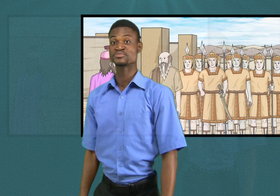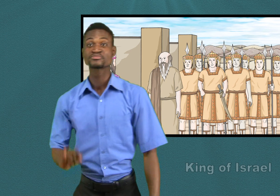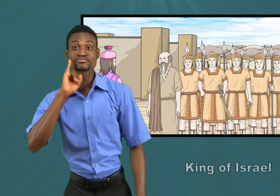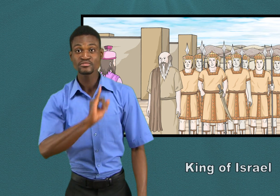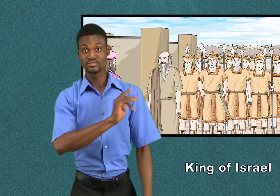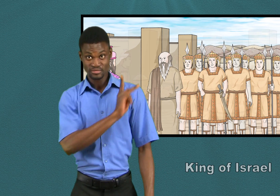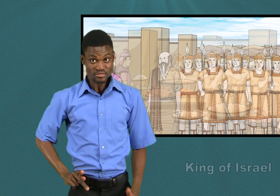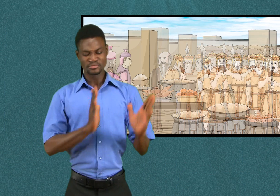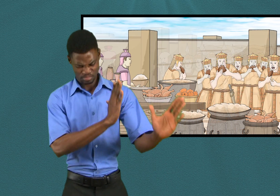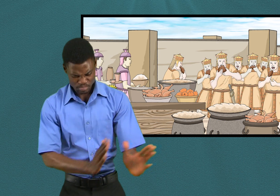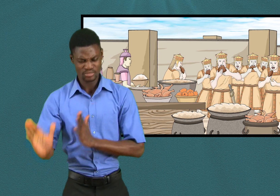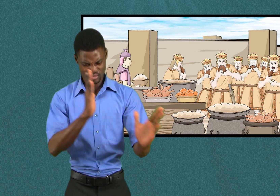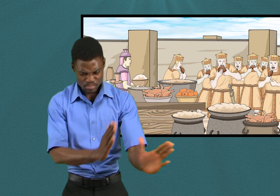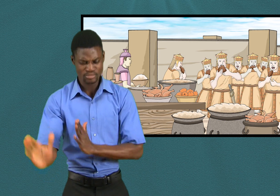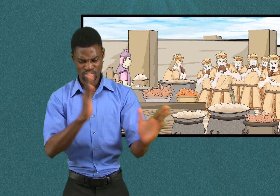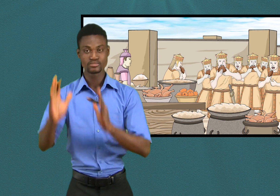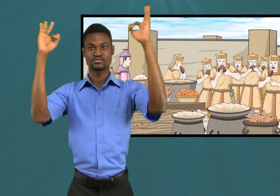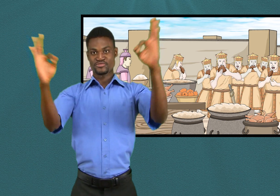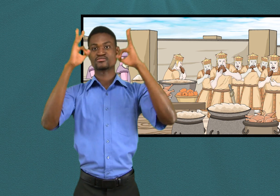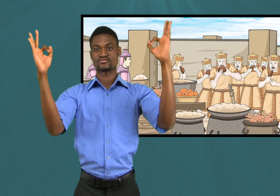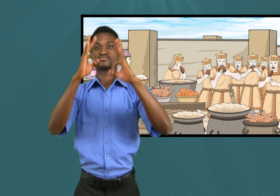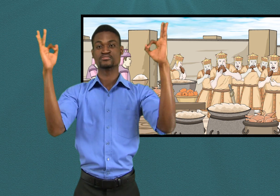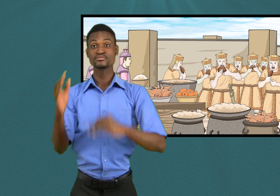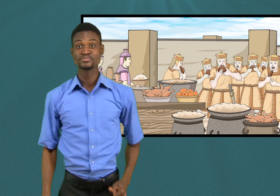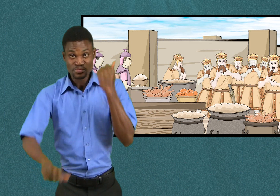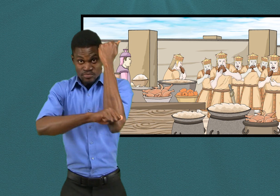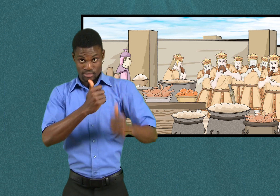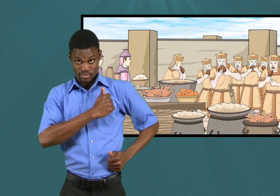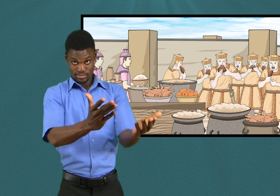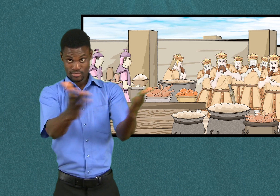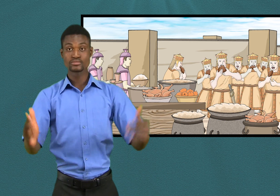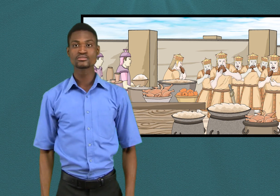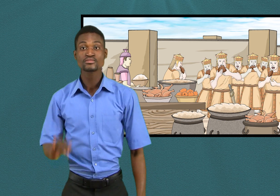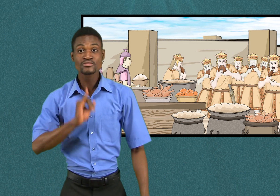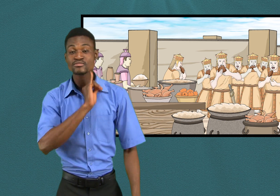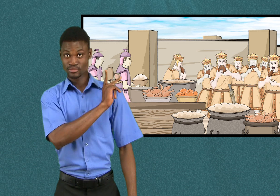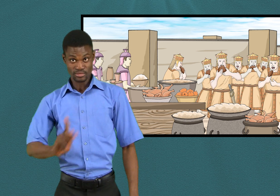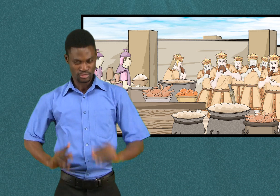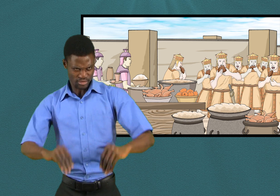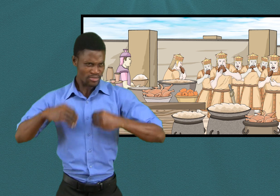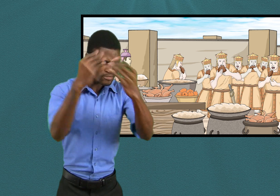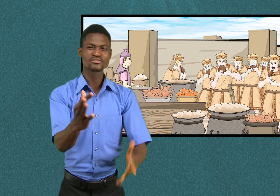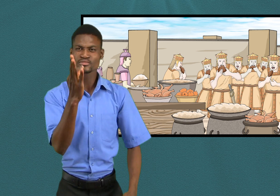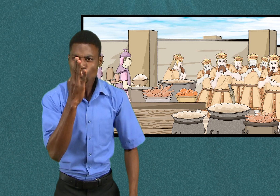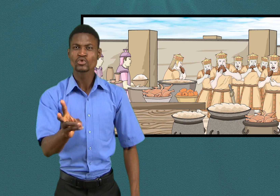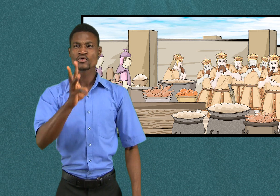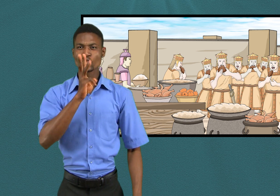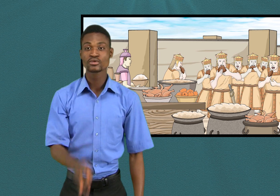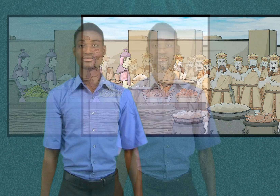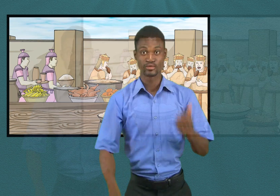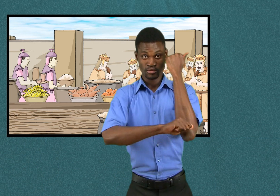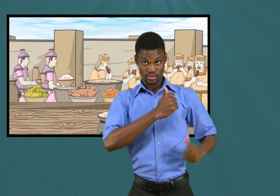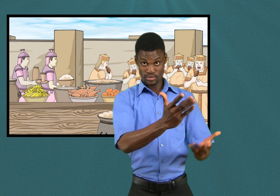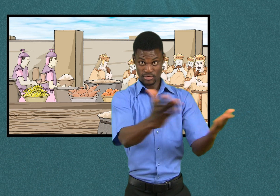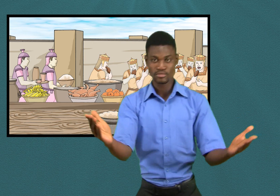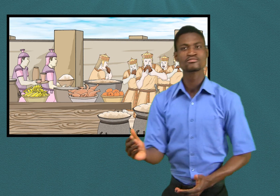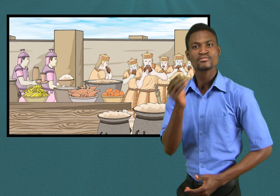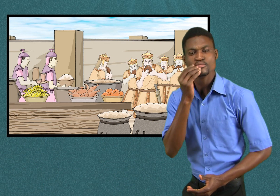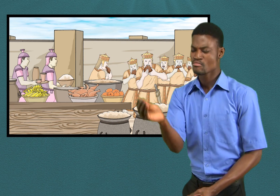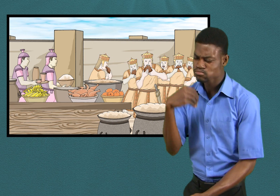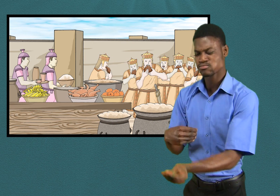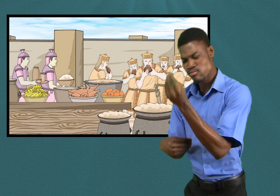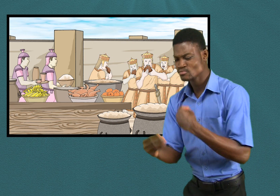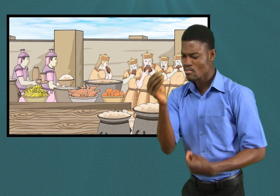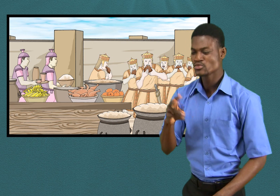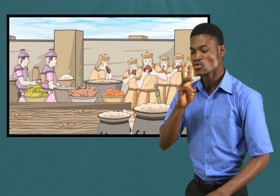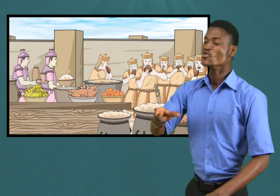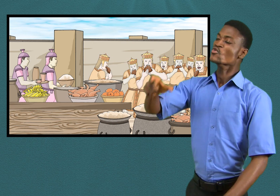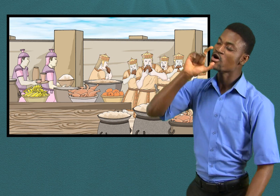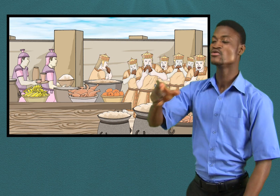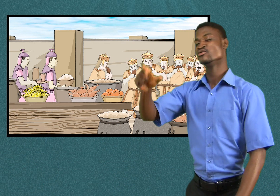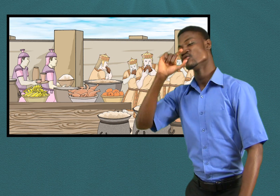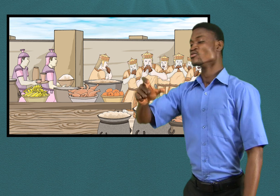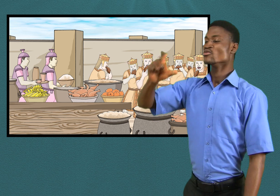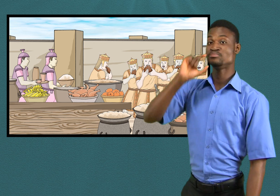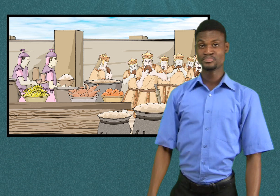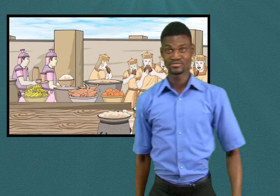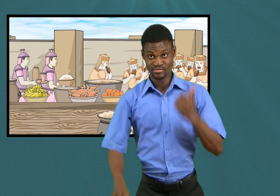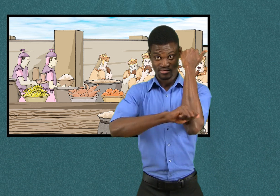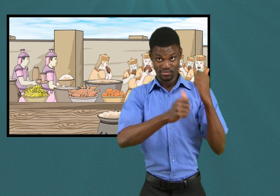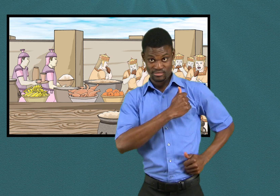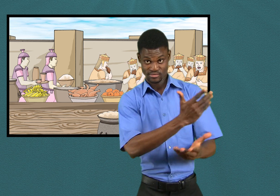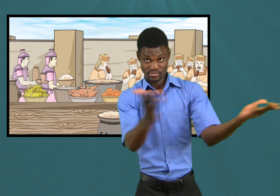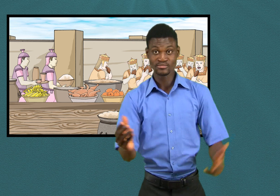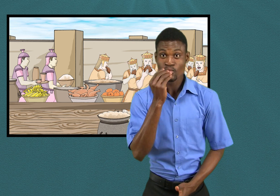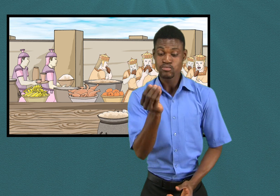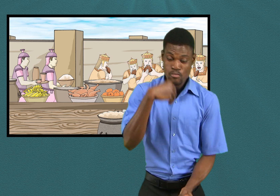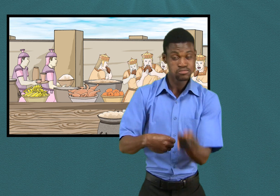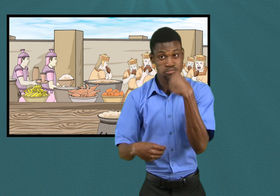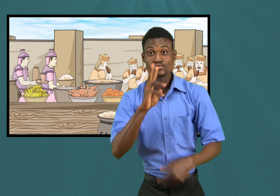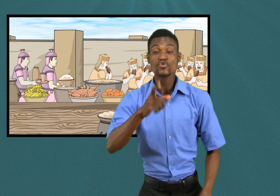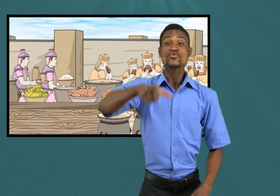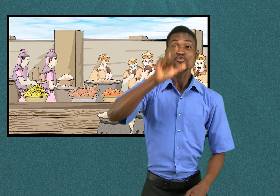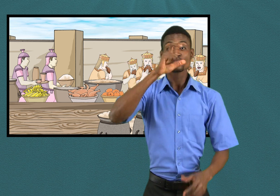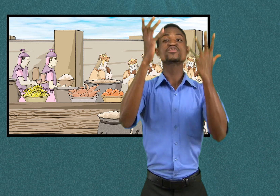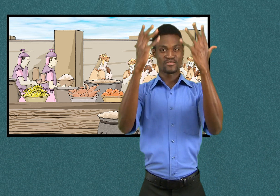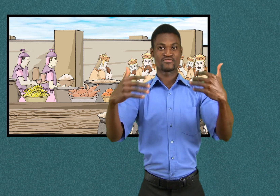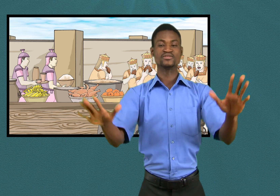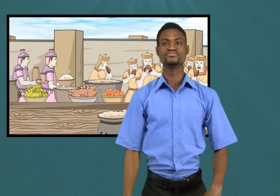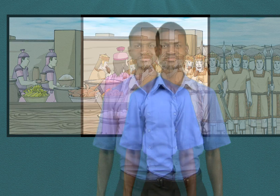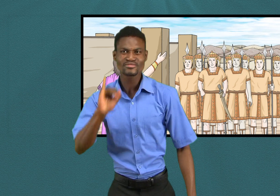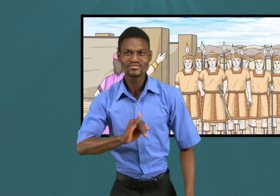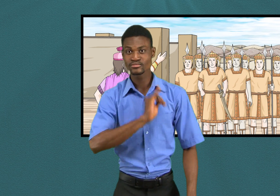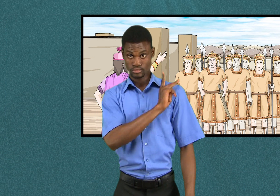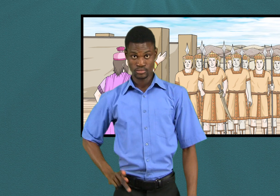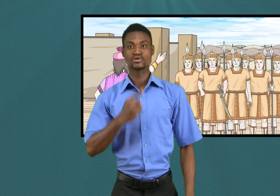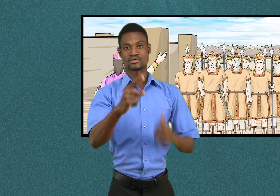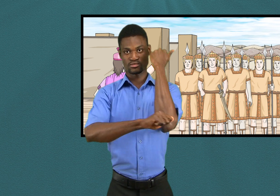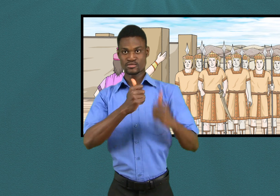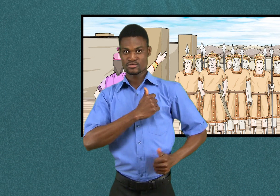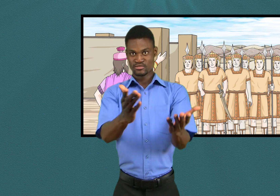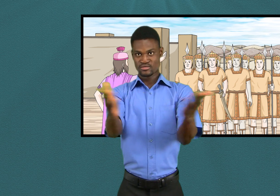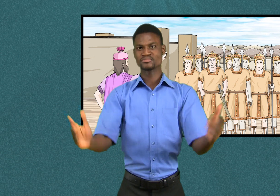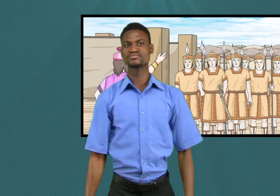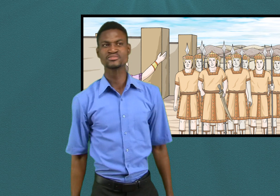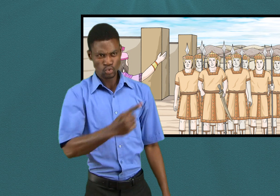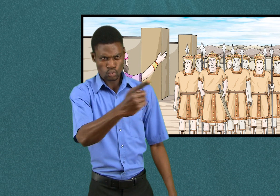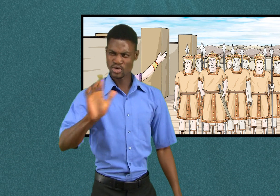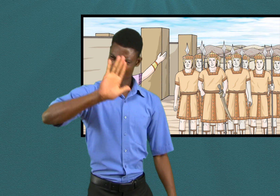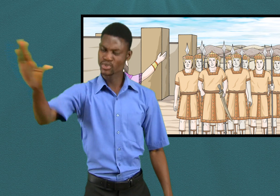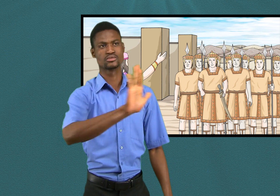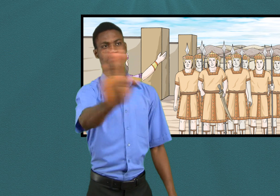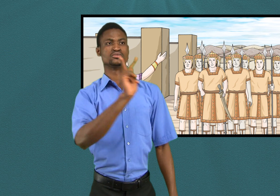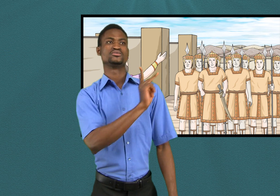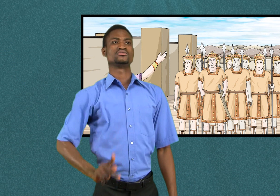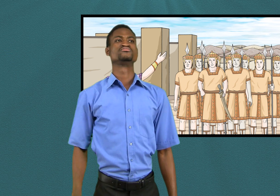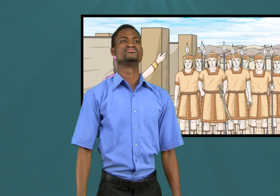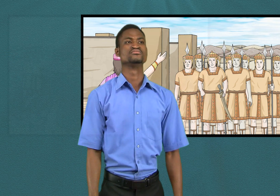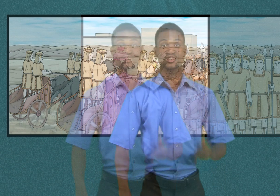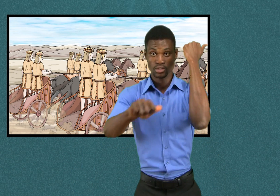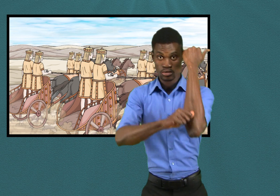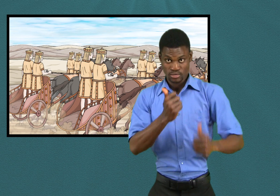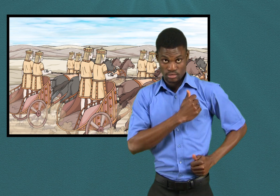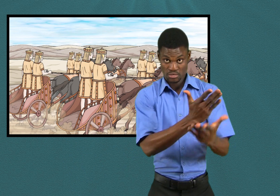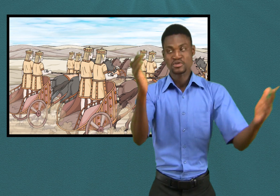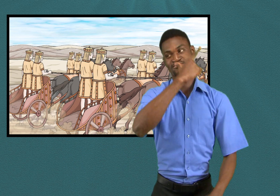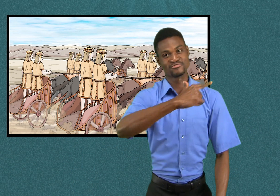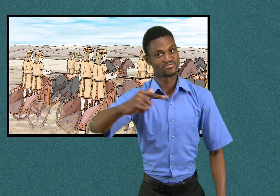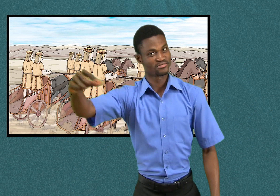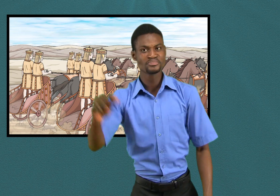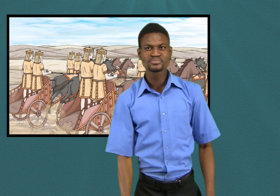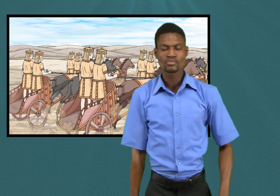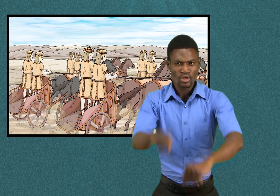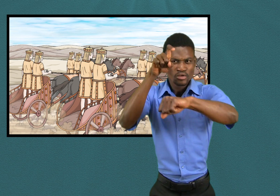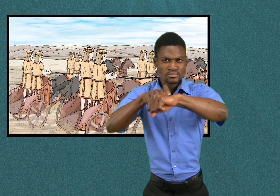So the king prepared a great feast for them, and after they had finished eating and drinking, he sent them away, and they returned to their master.